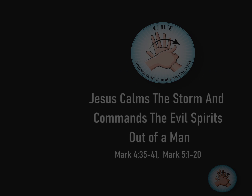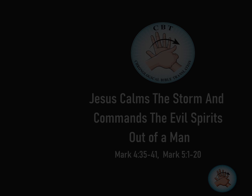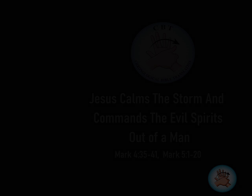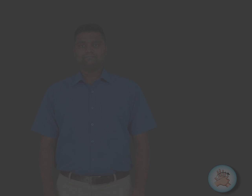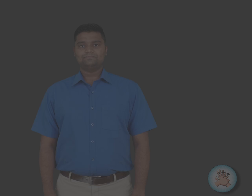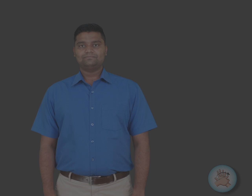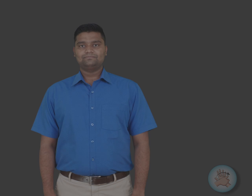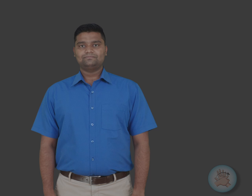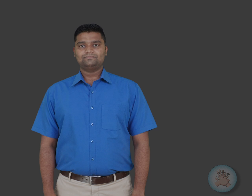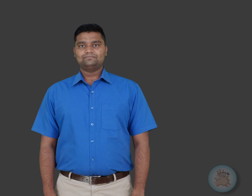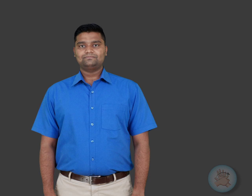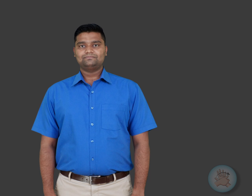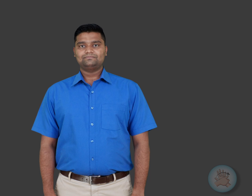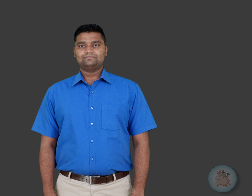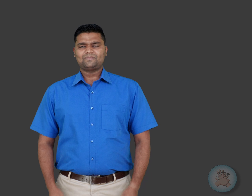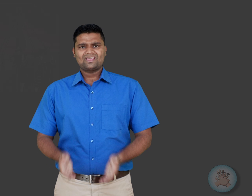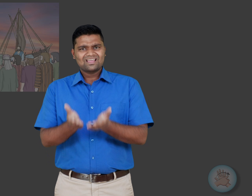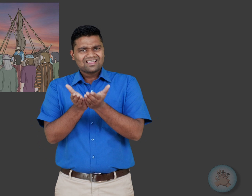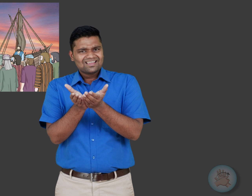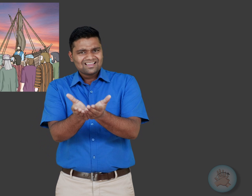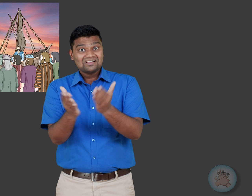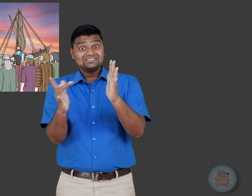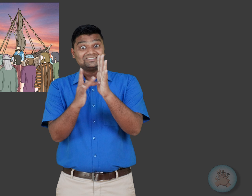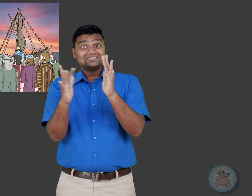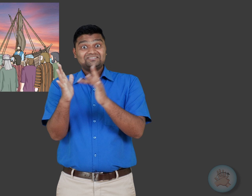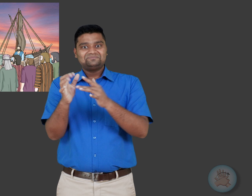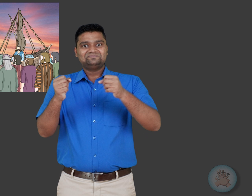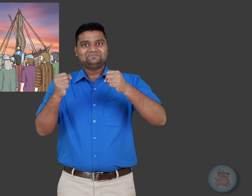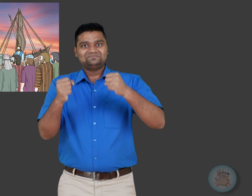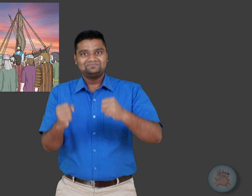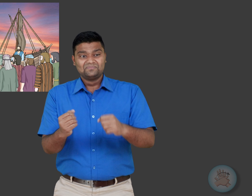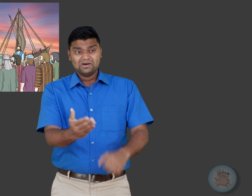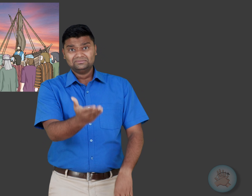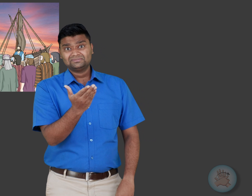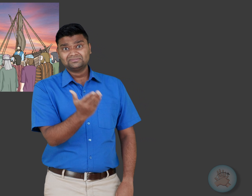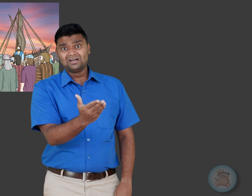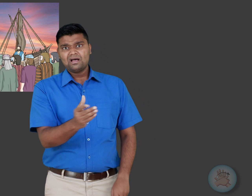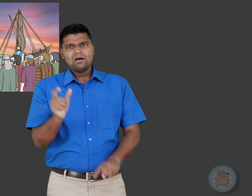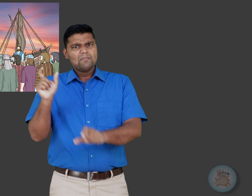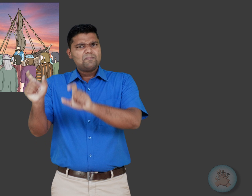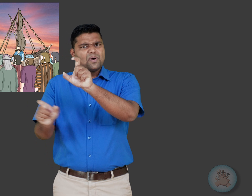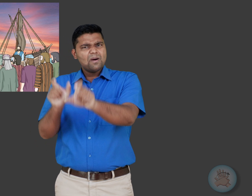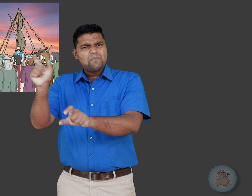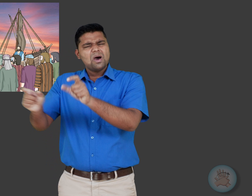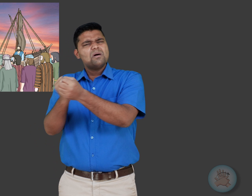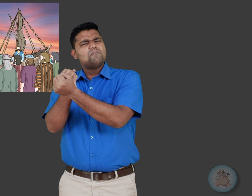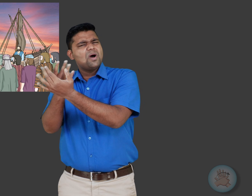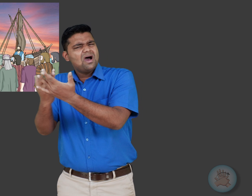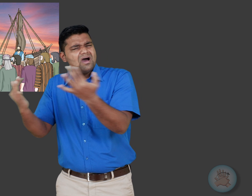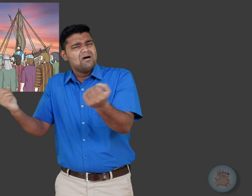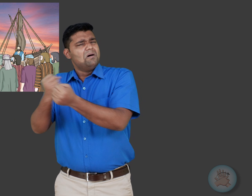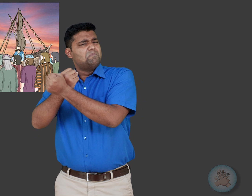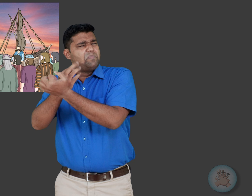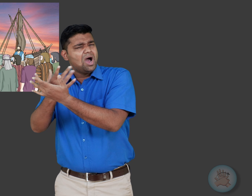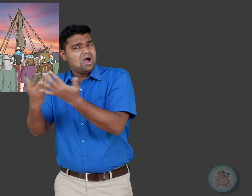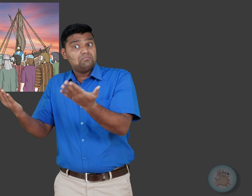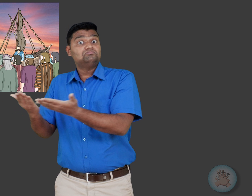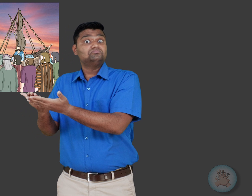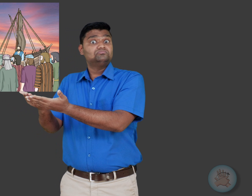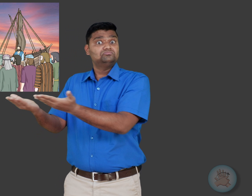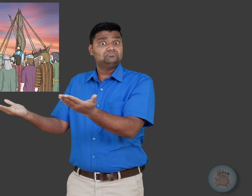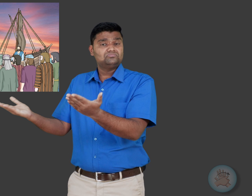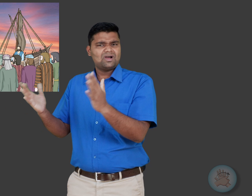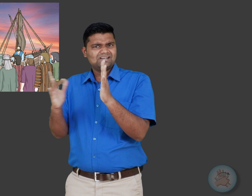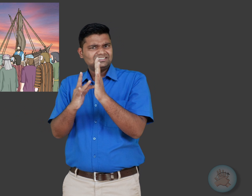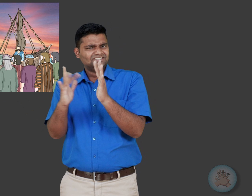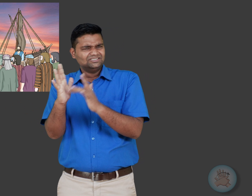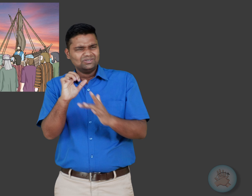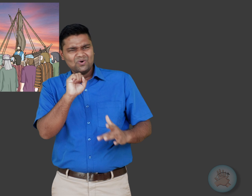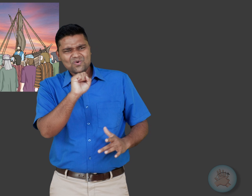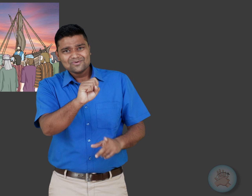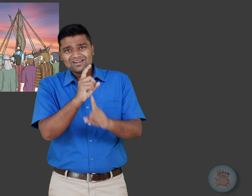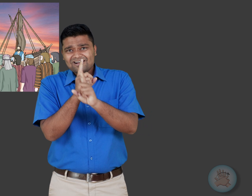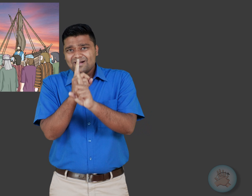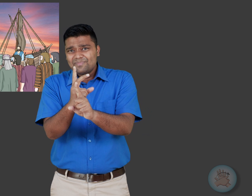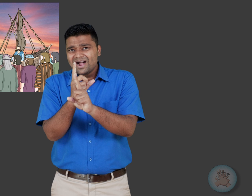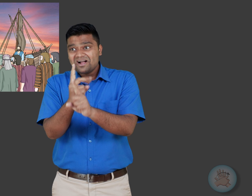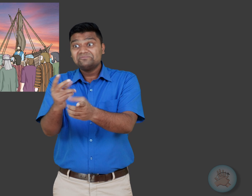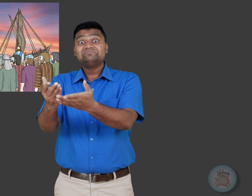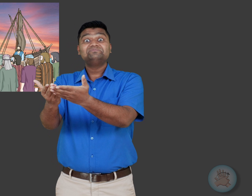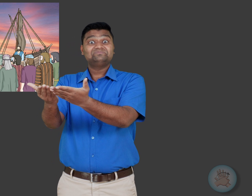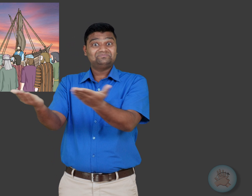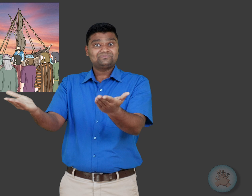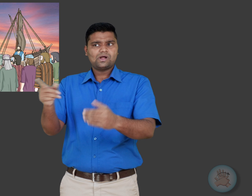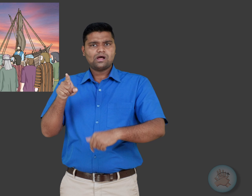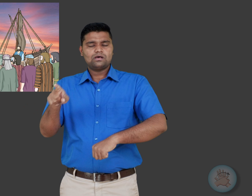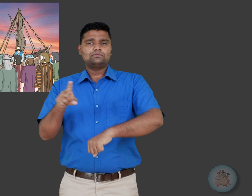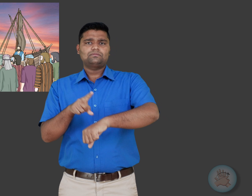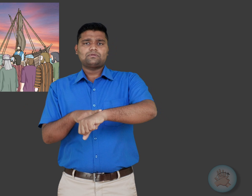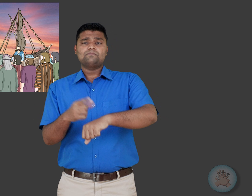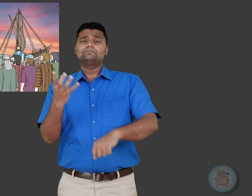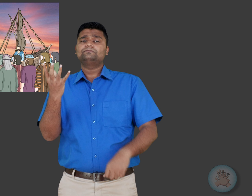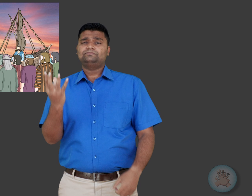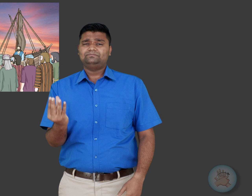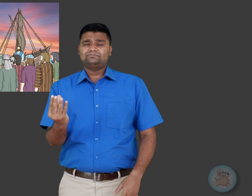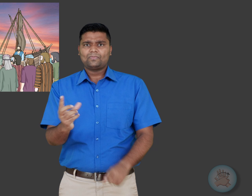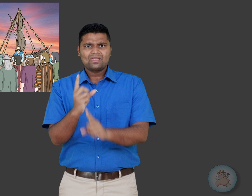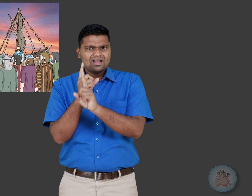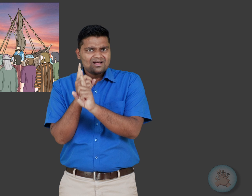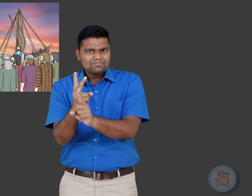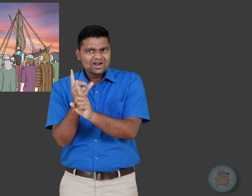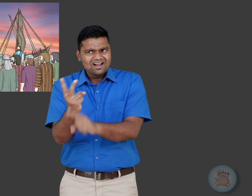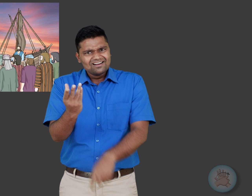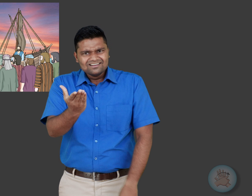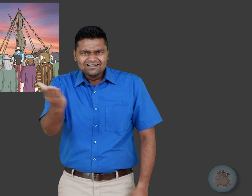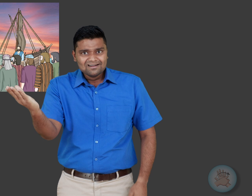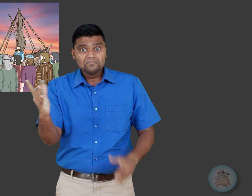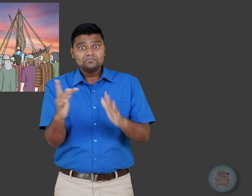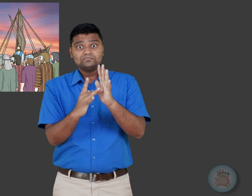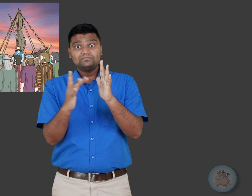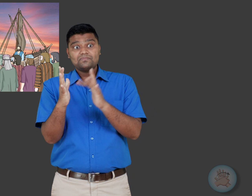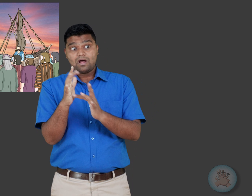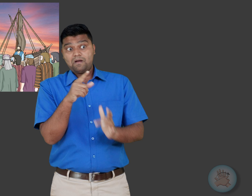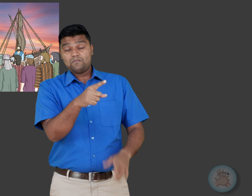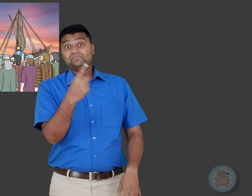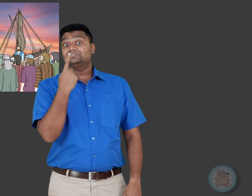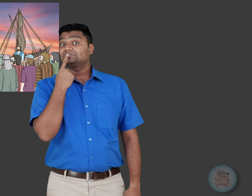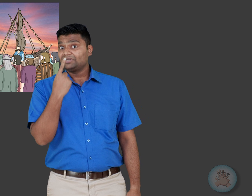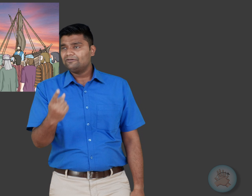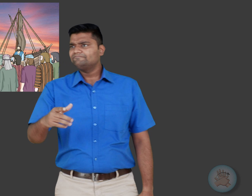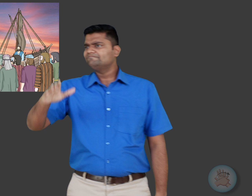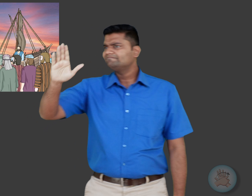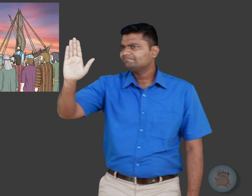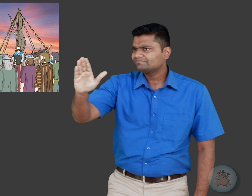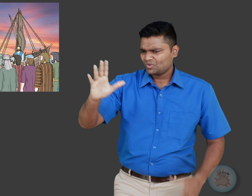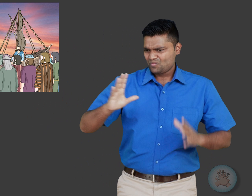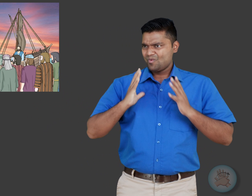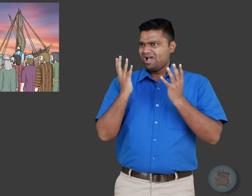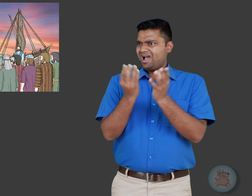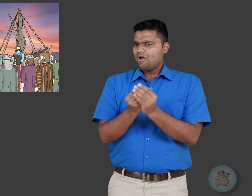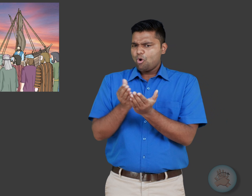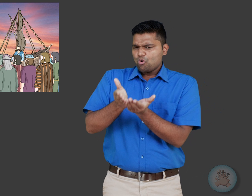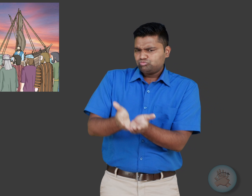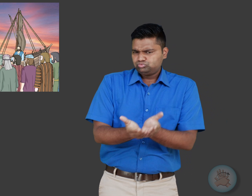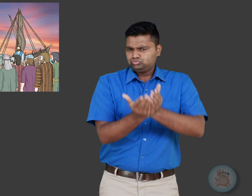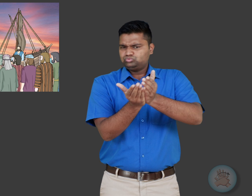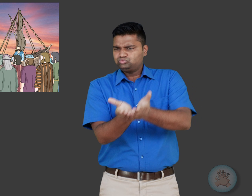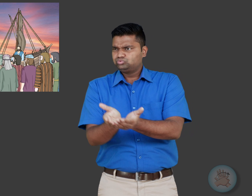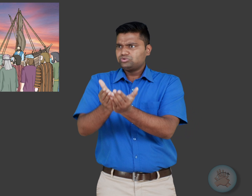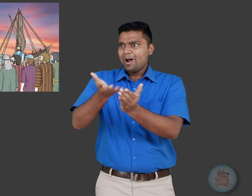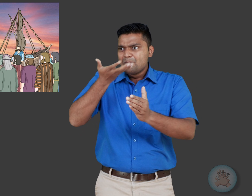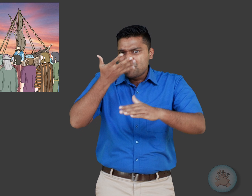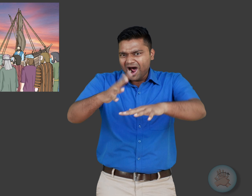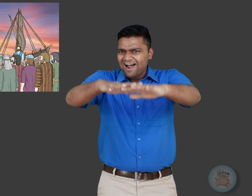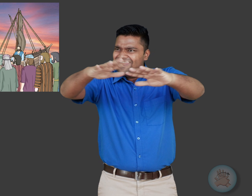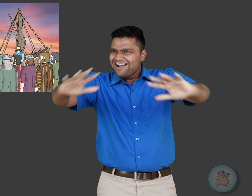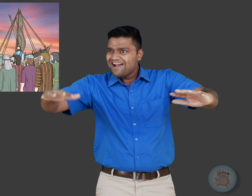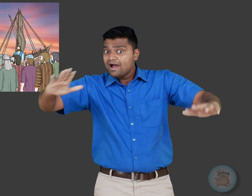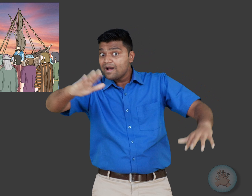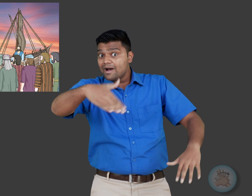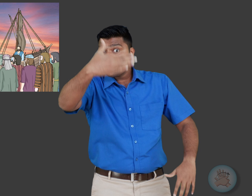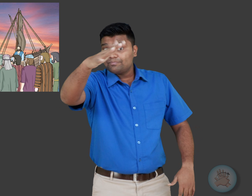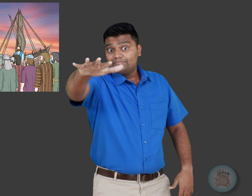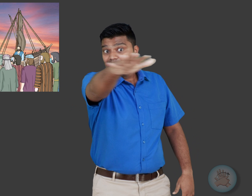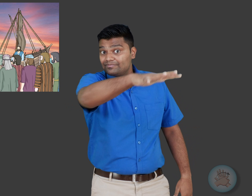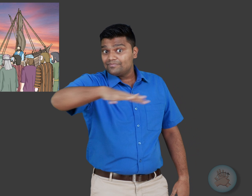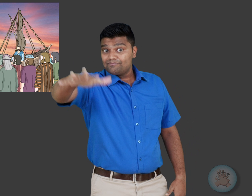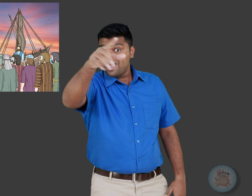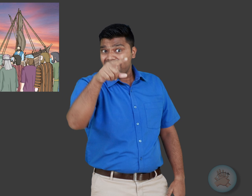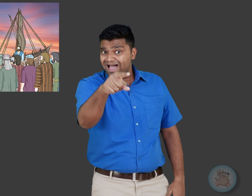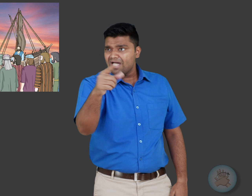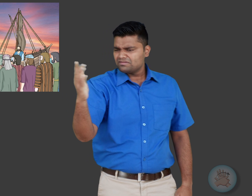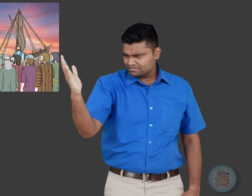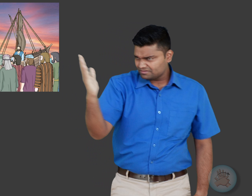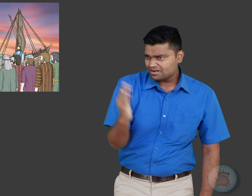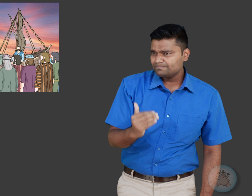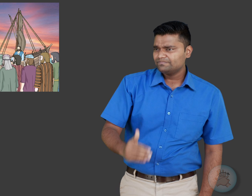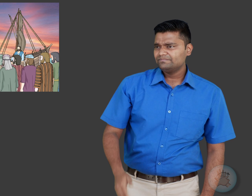When that evening came, He said to His disciples, “Let us cross to the other side.”